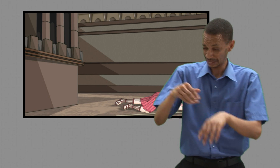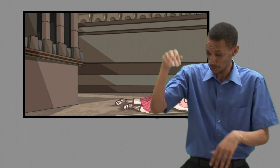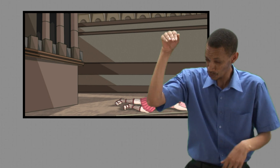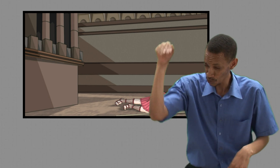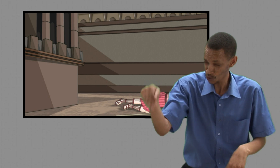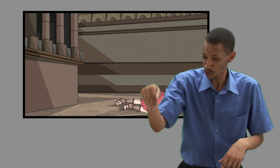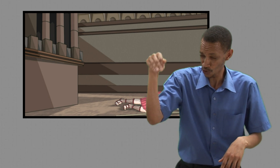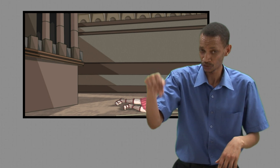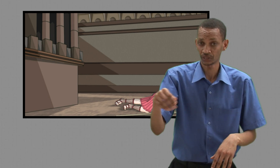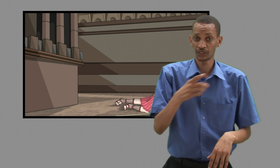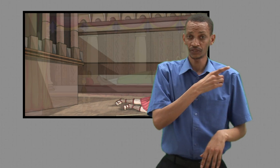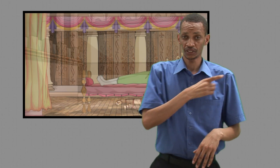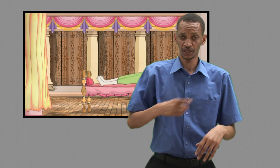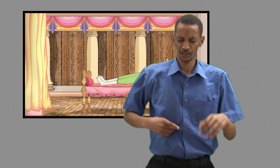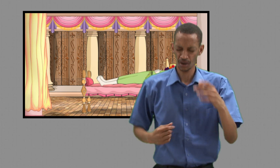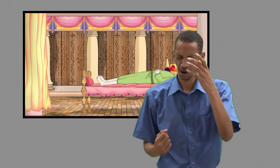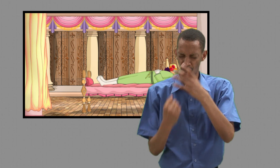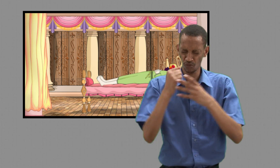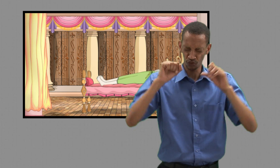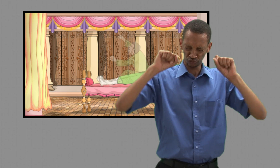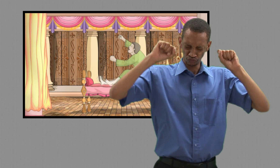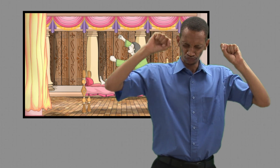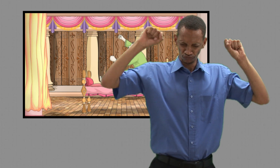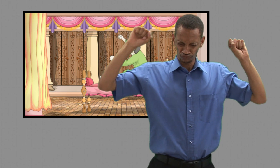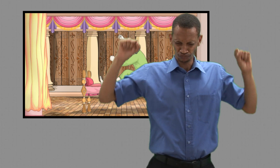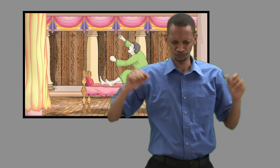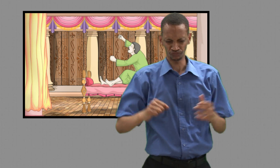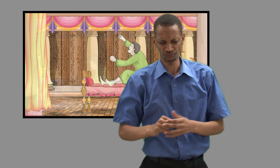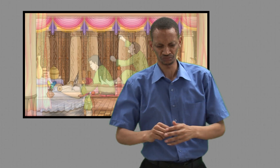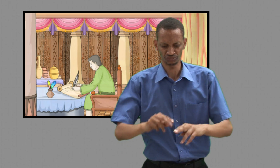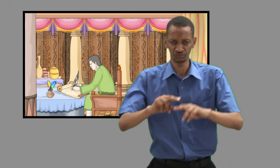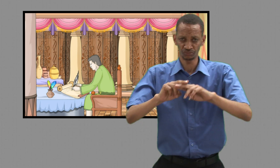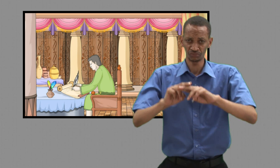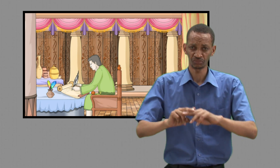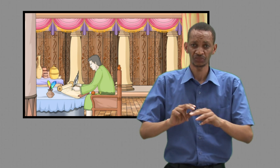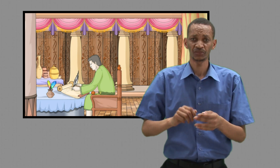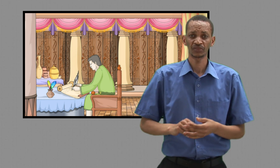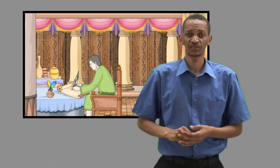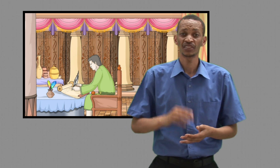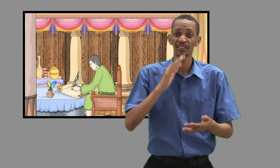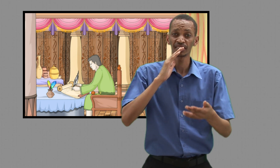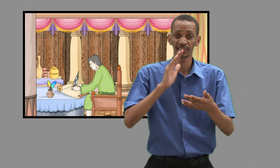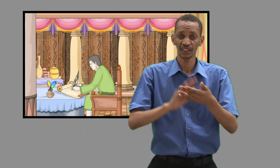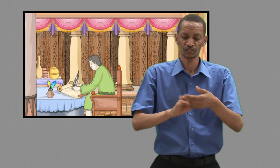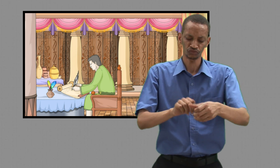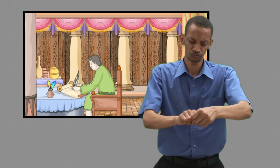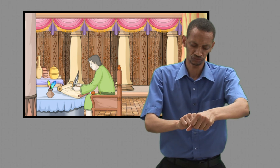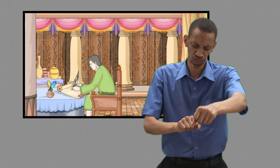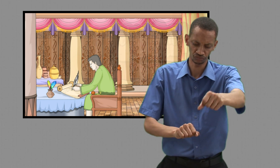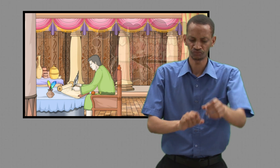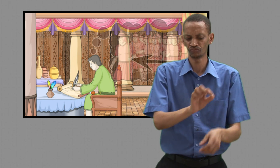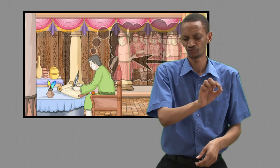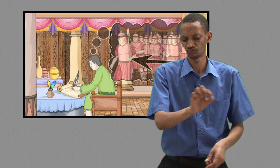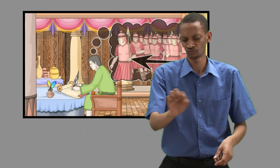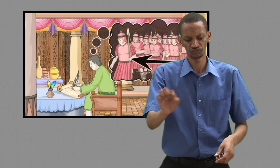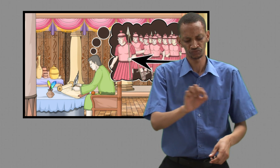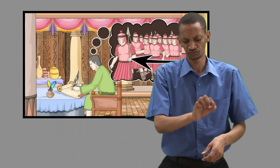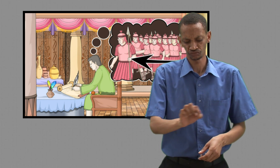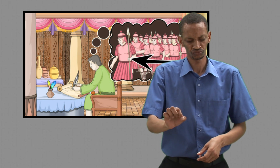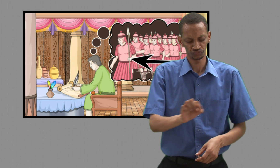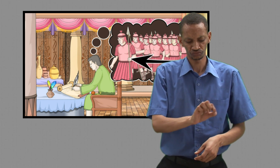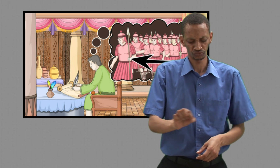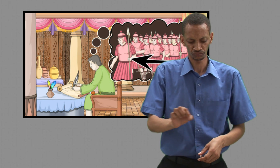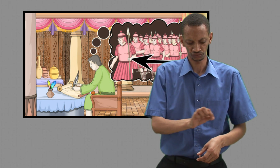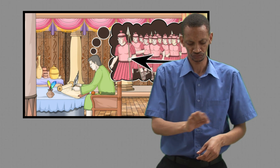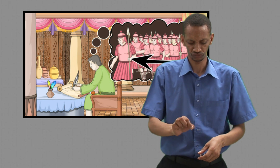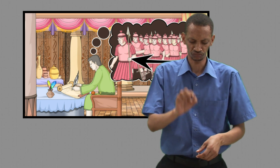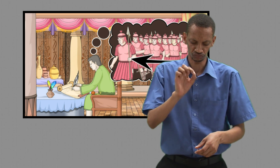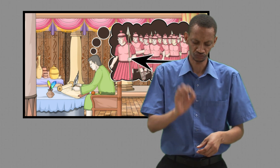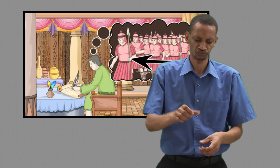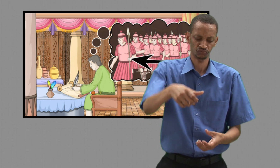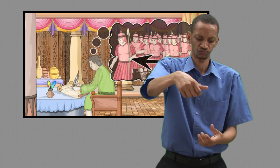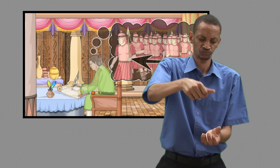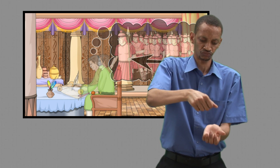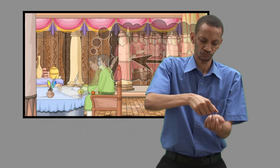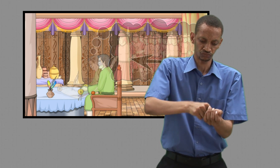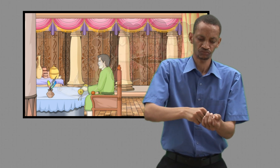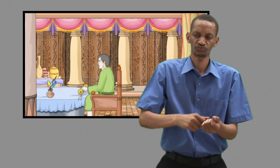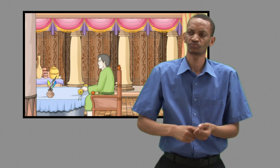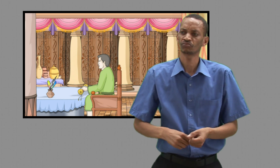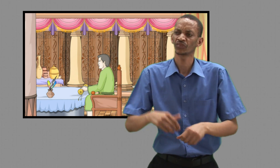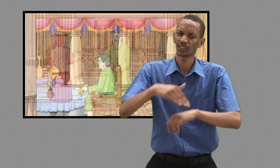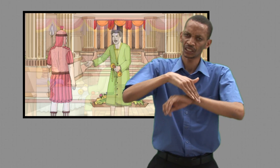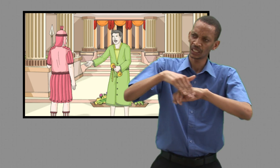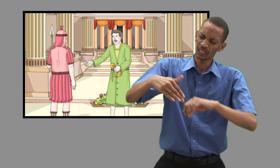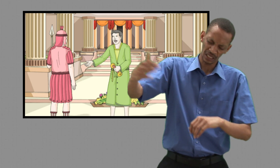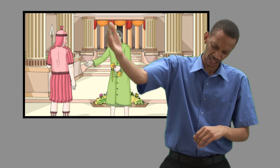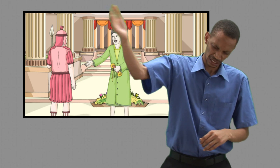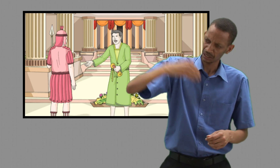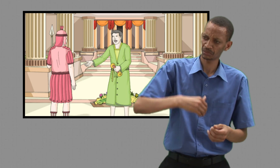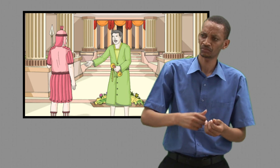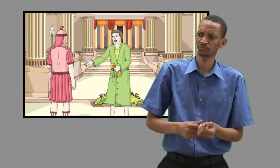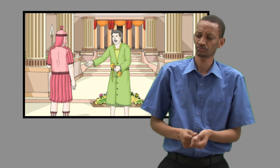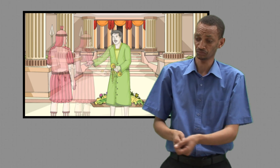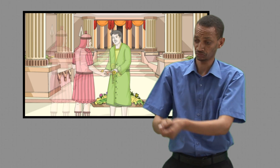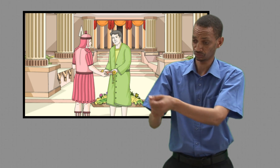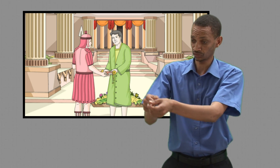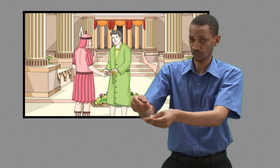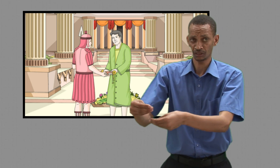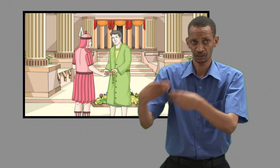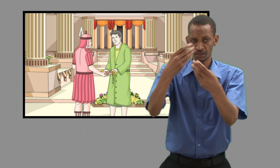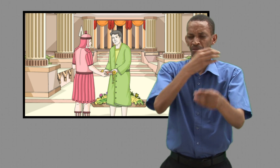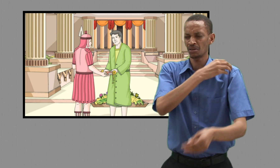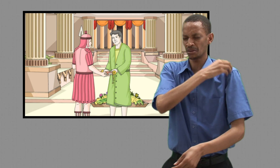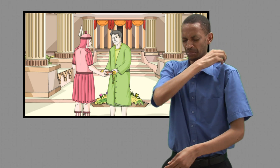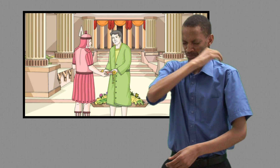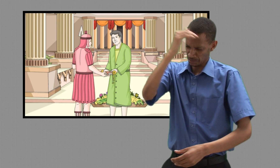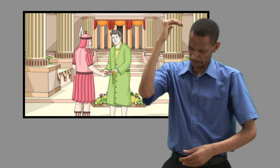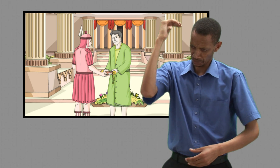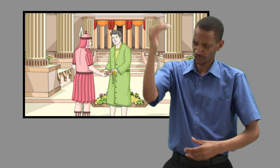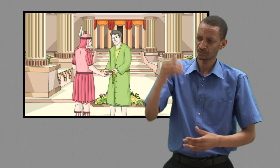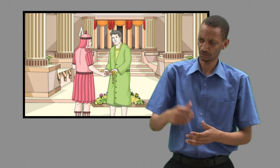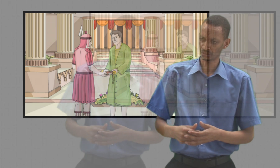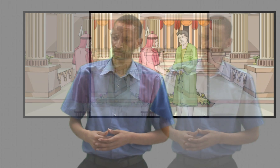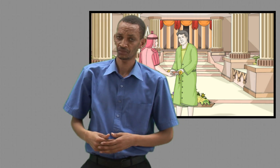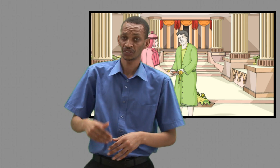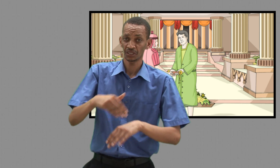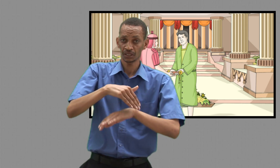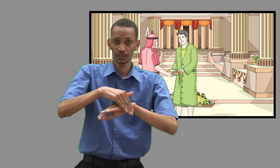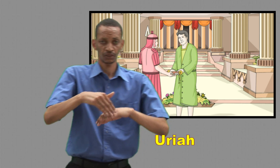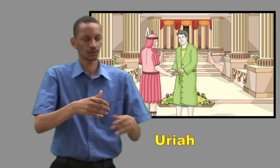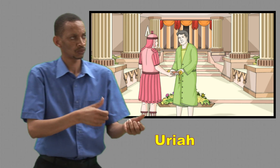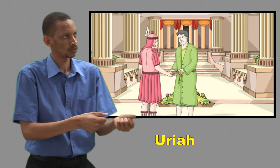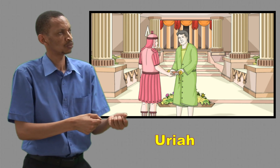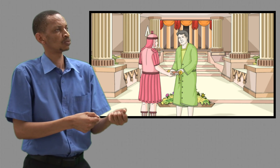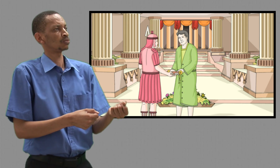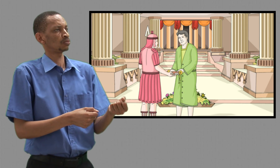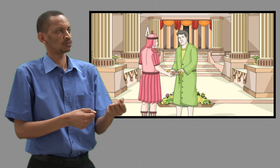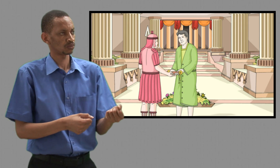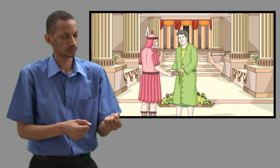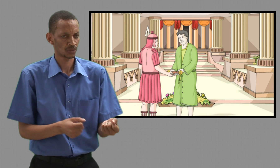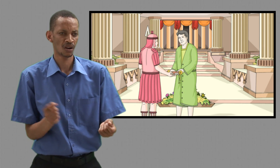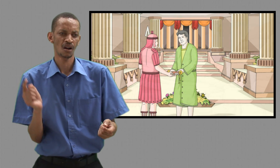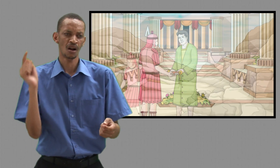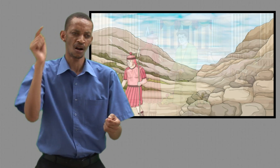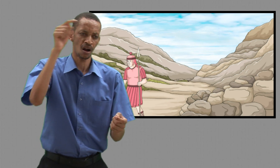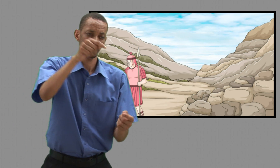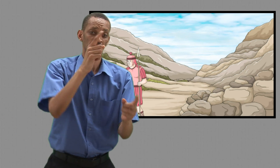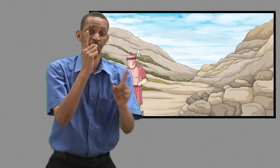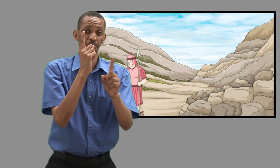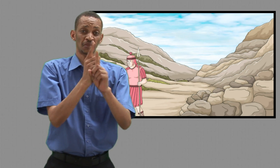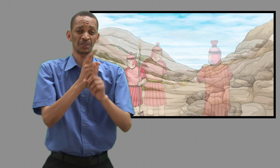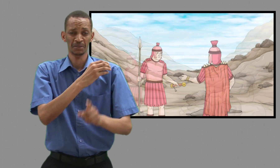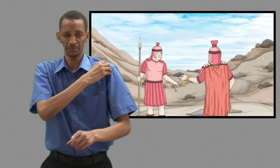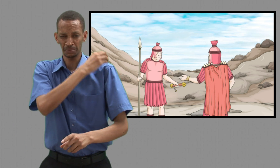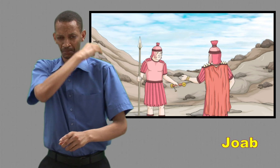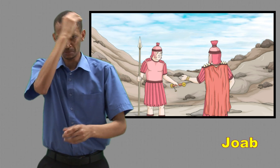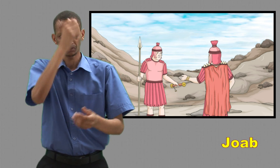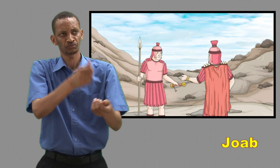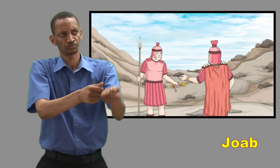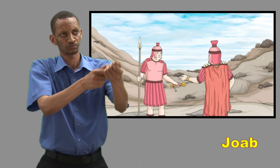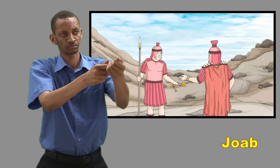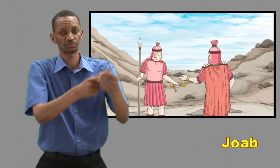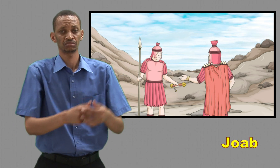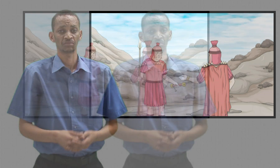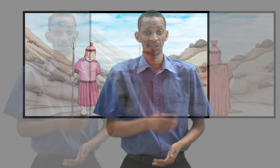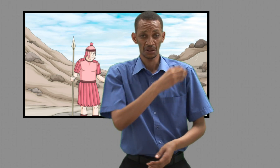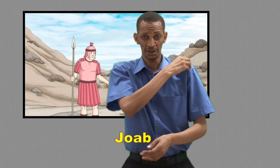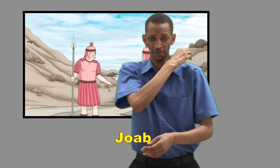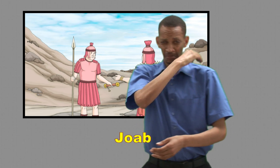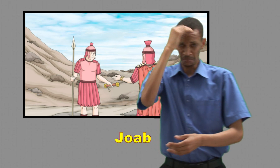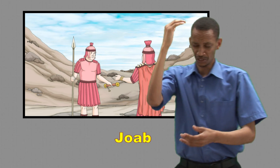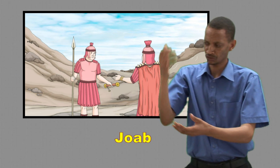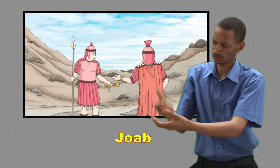The next morning David wrote a letter to Joab and sent it with Uriah.